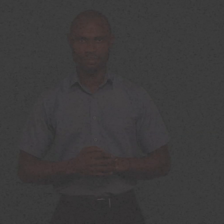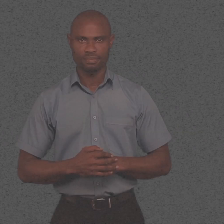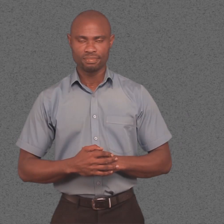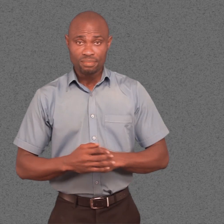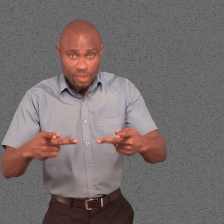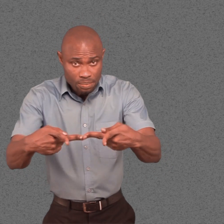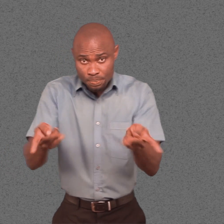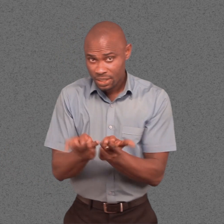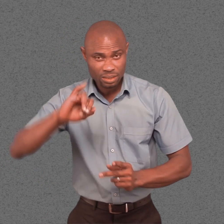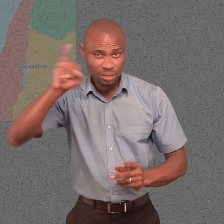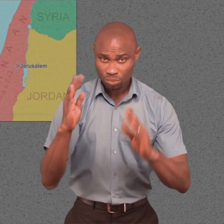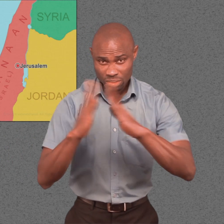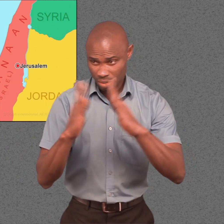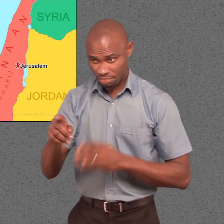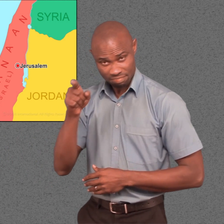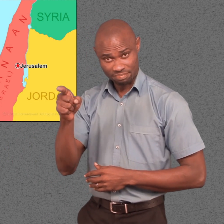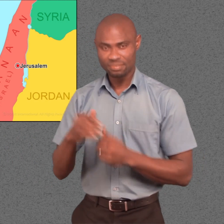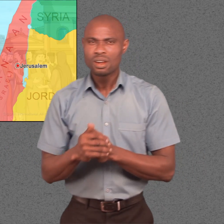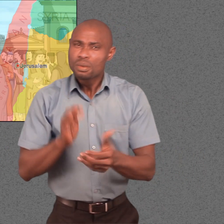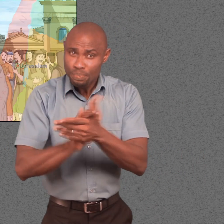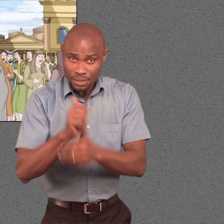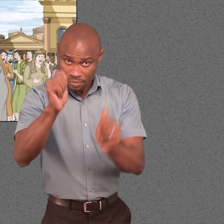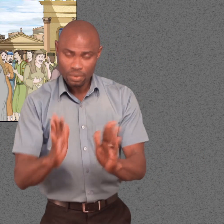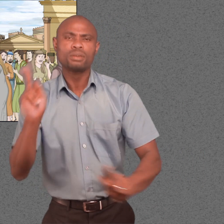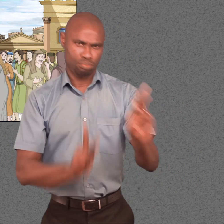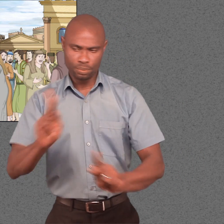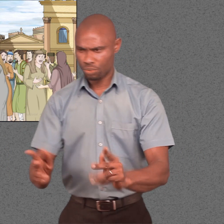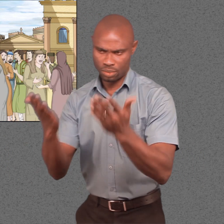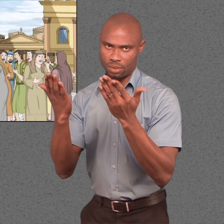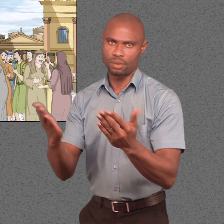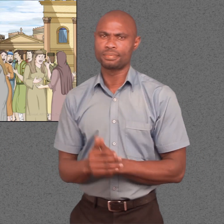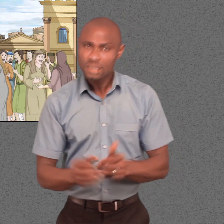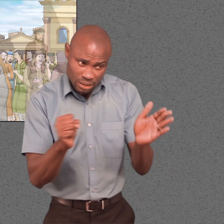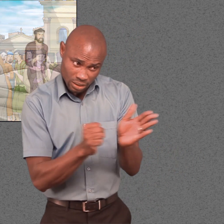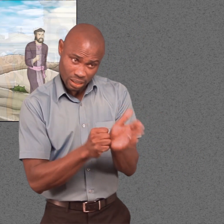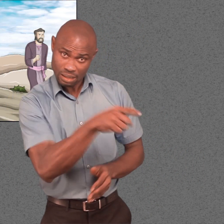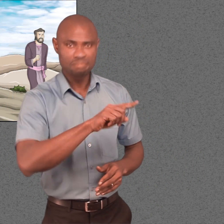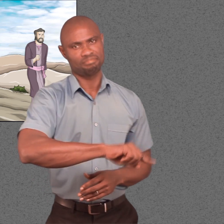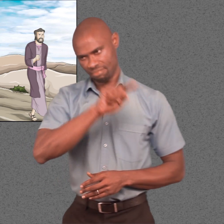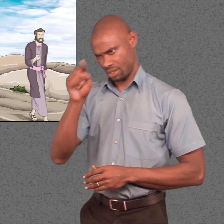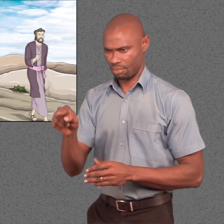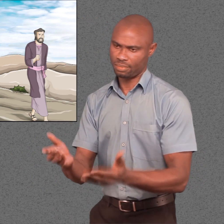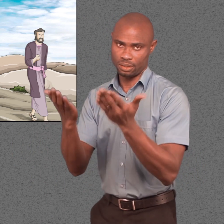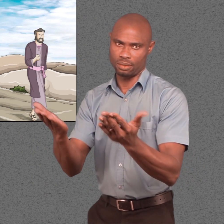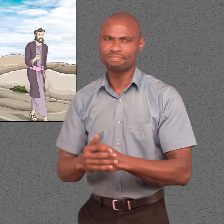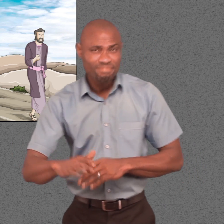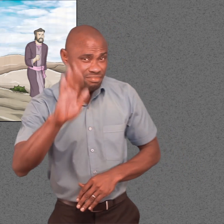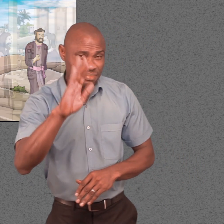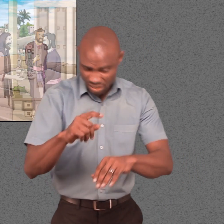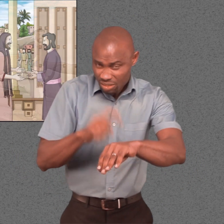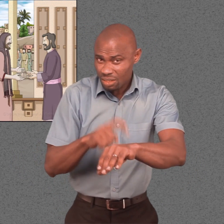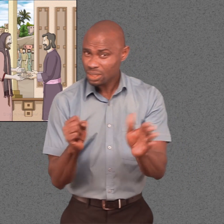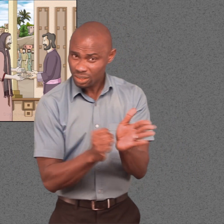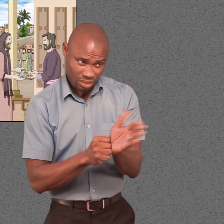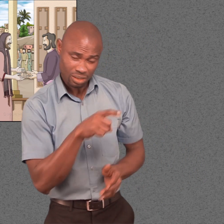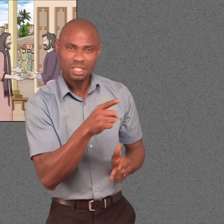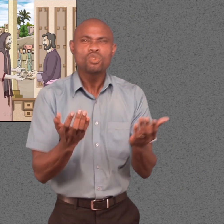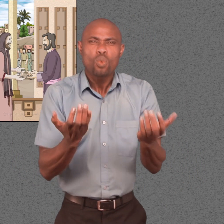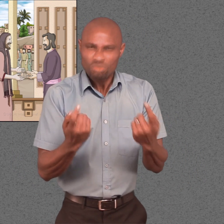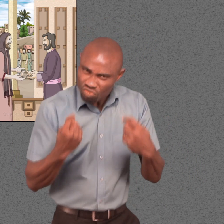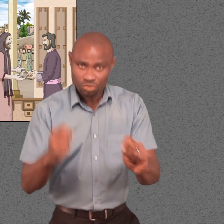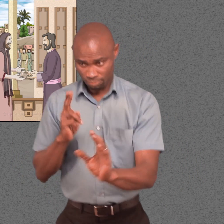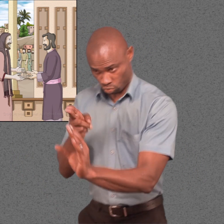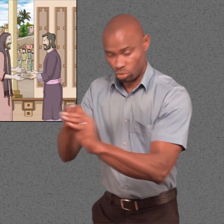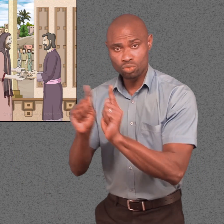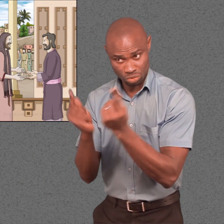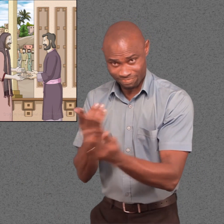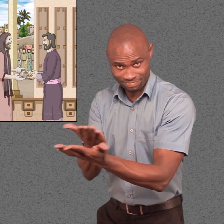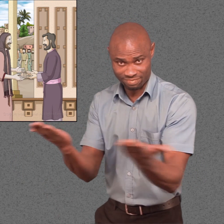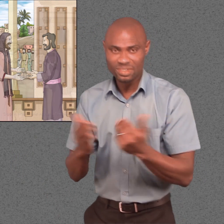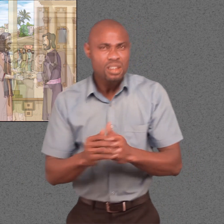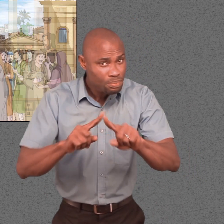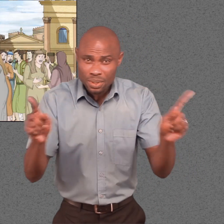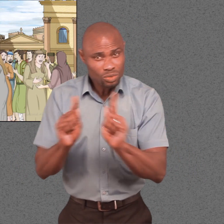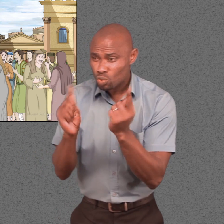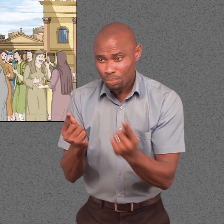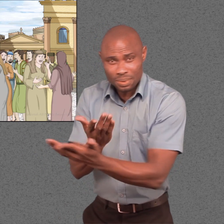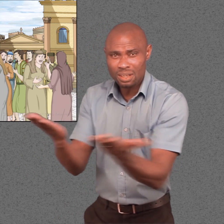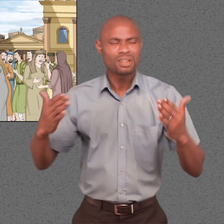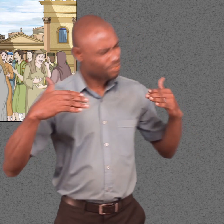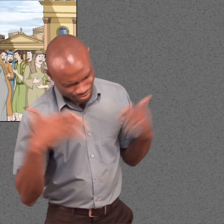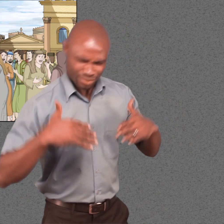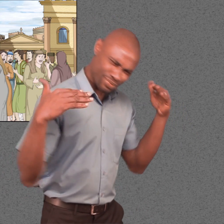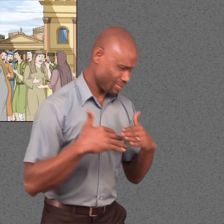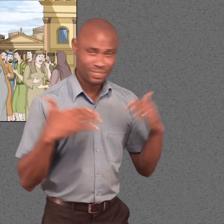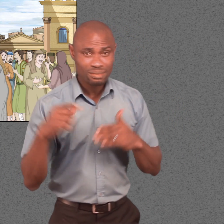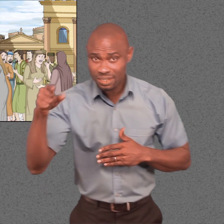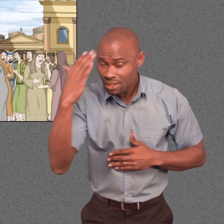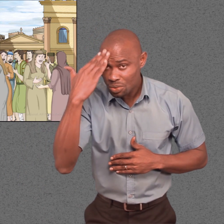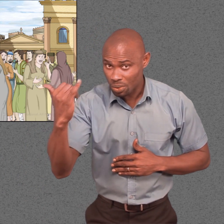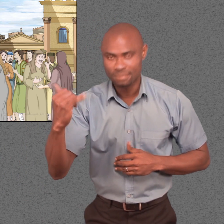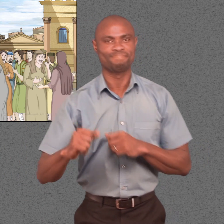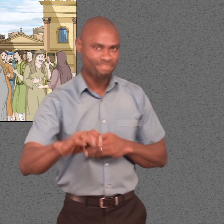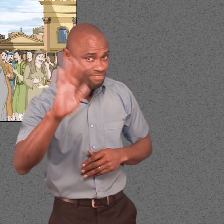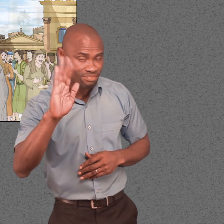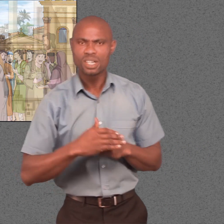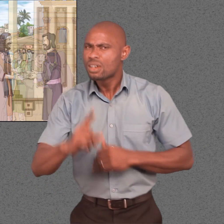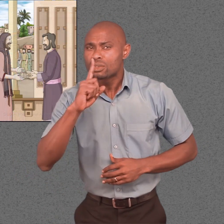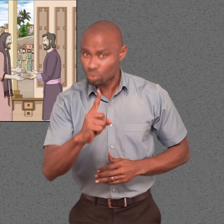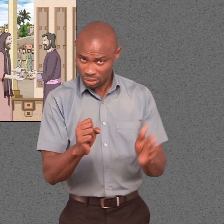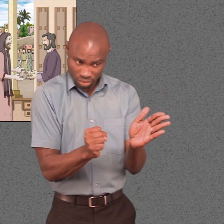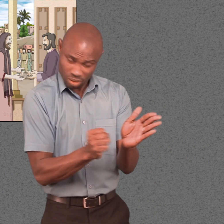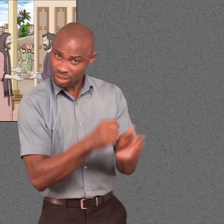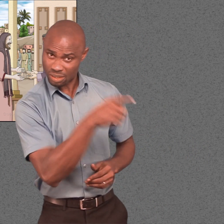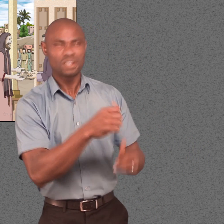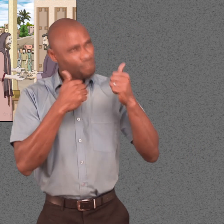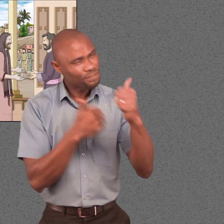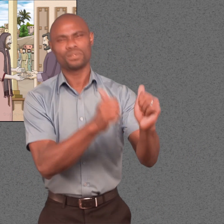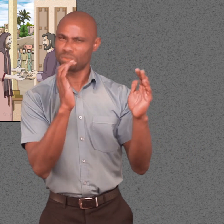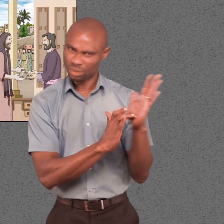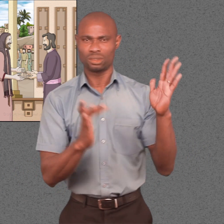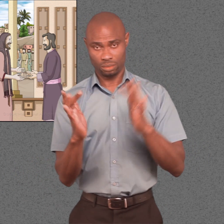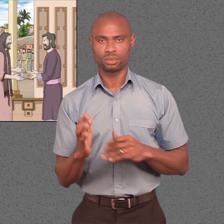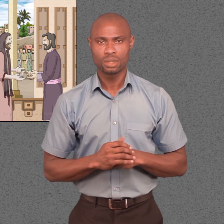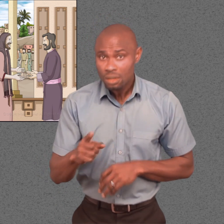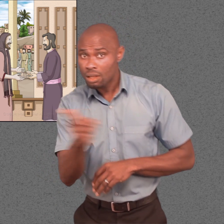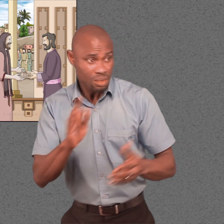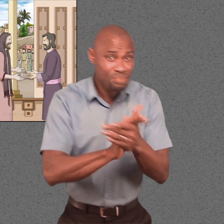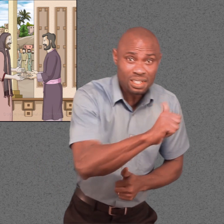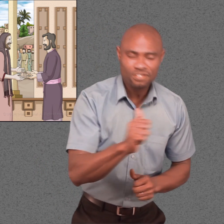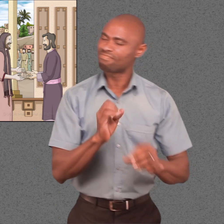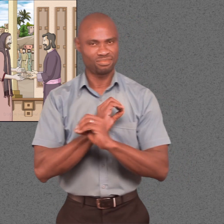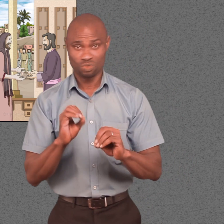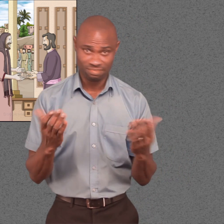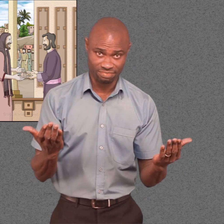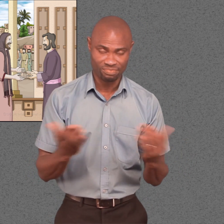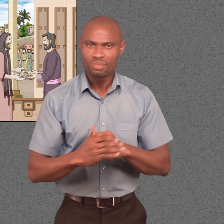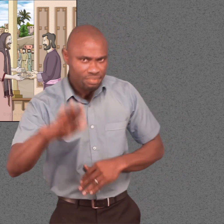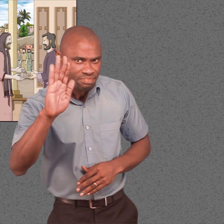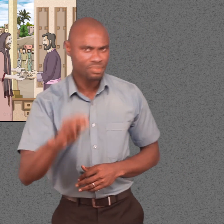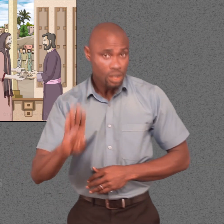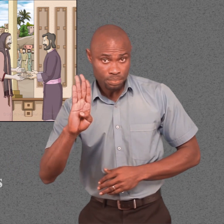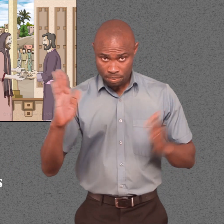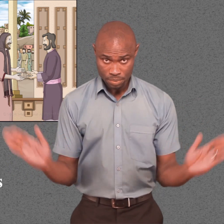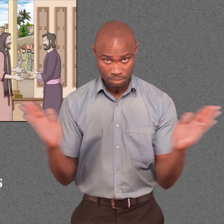When Saul arrived in Jerusalem, he tried to join the disciples, but they were all afraid of him, not believing that he was a disciple.